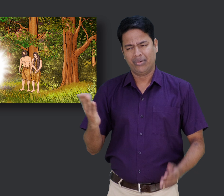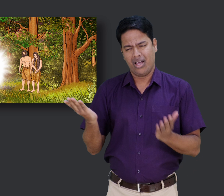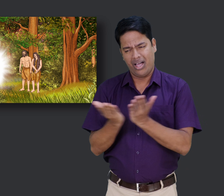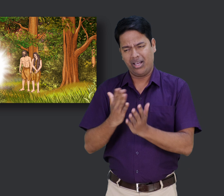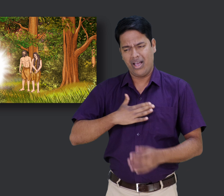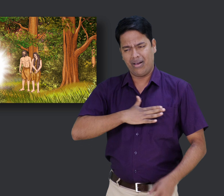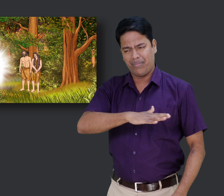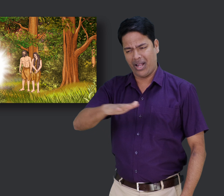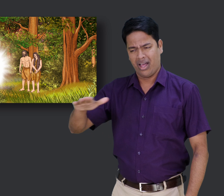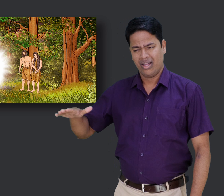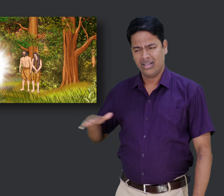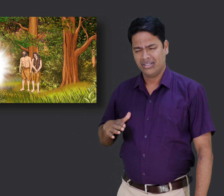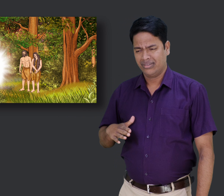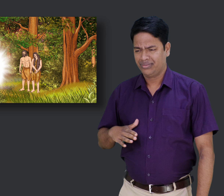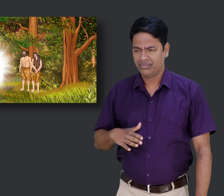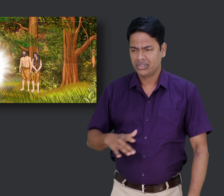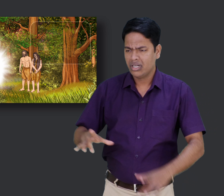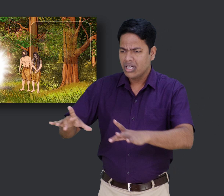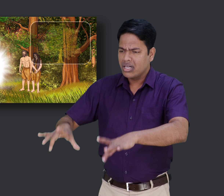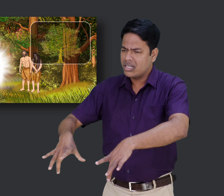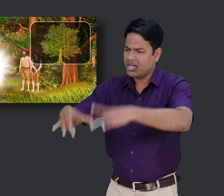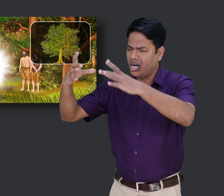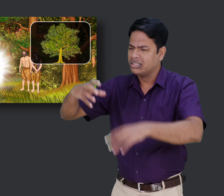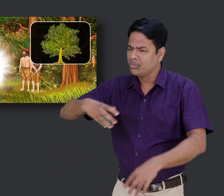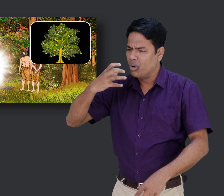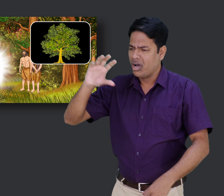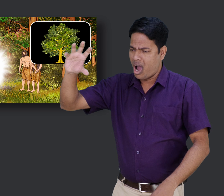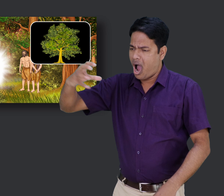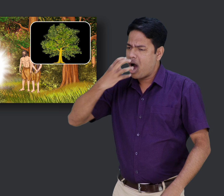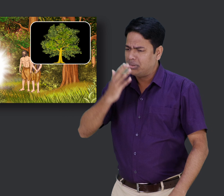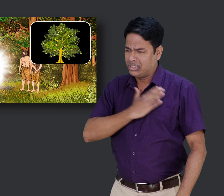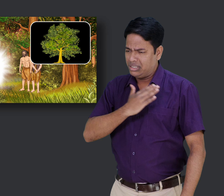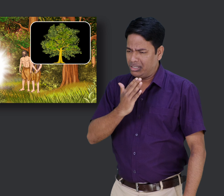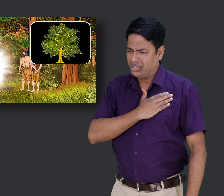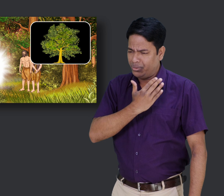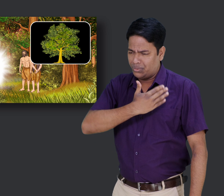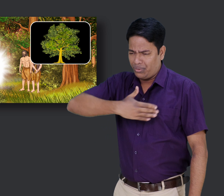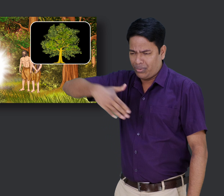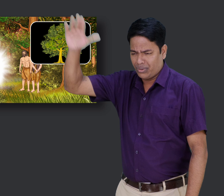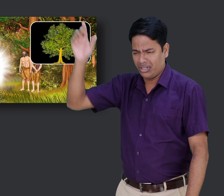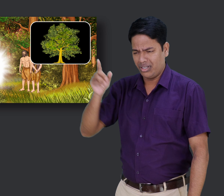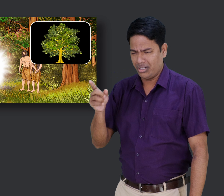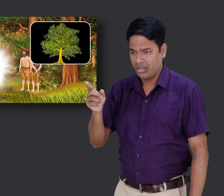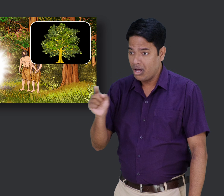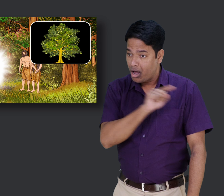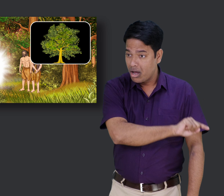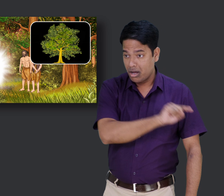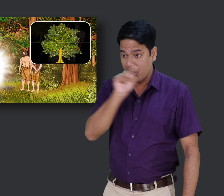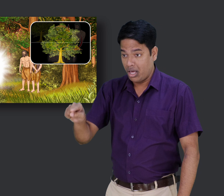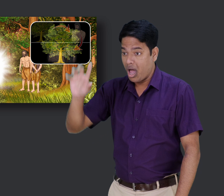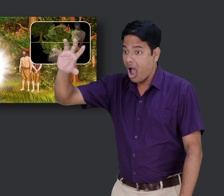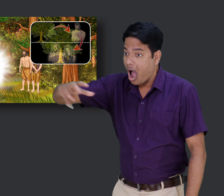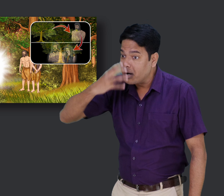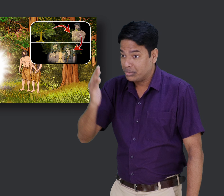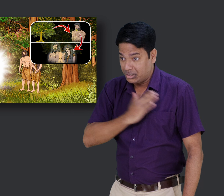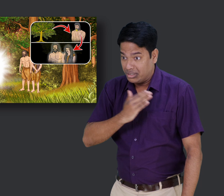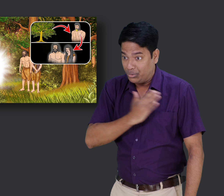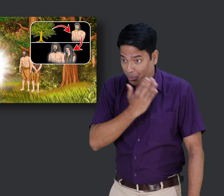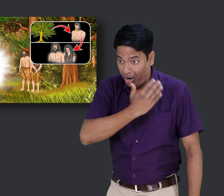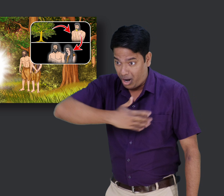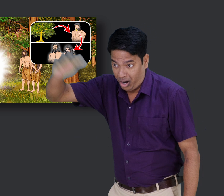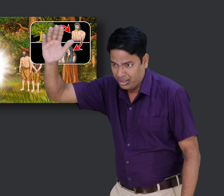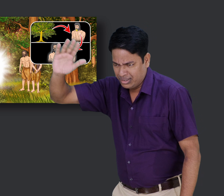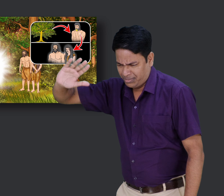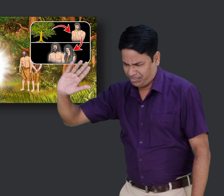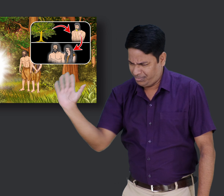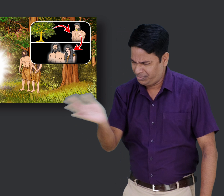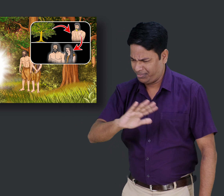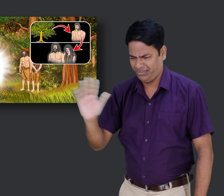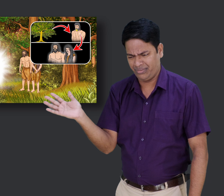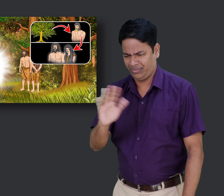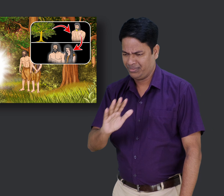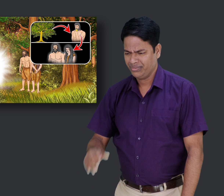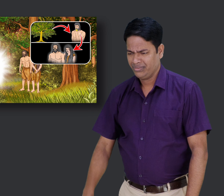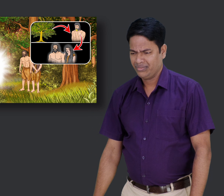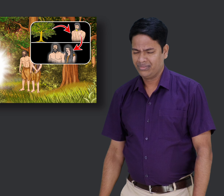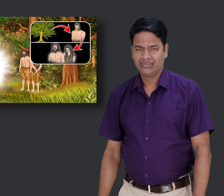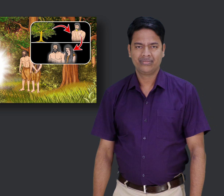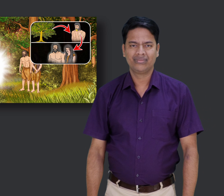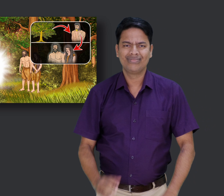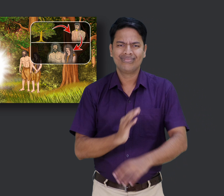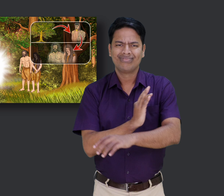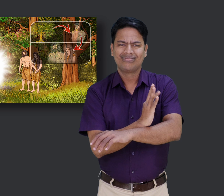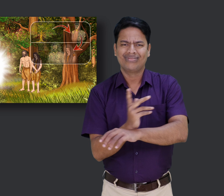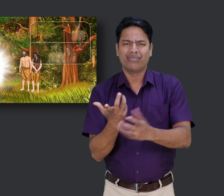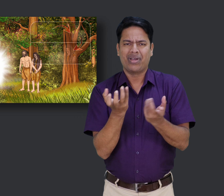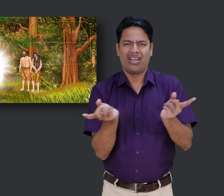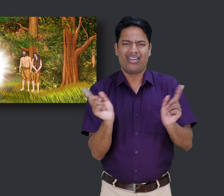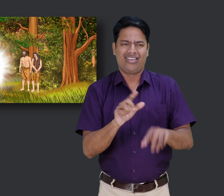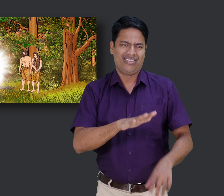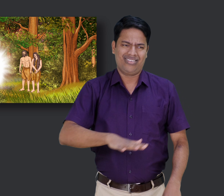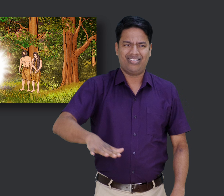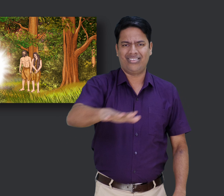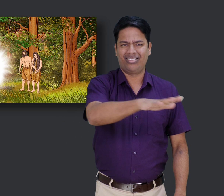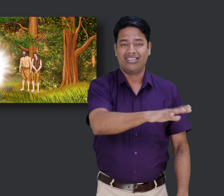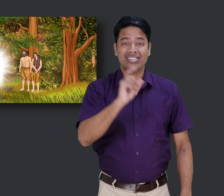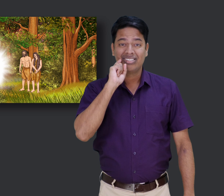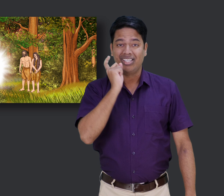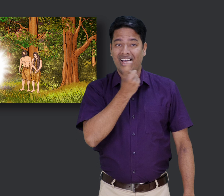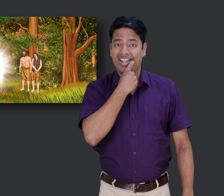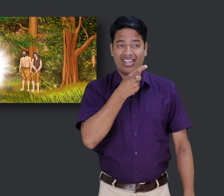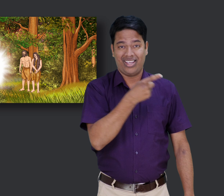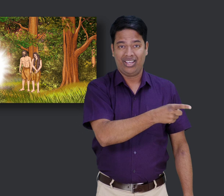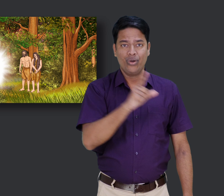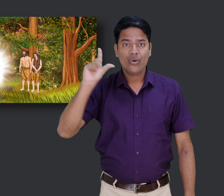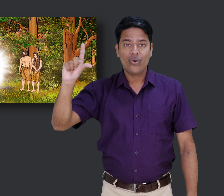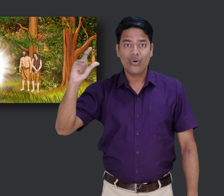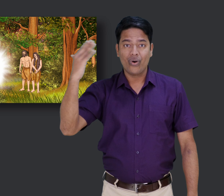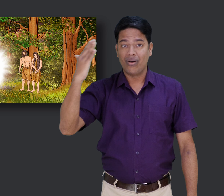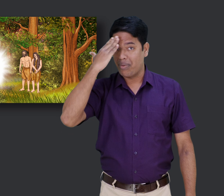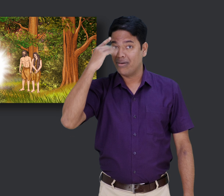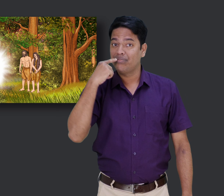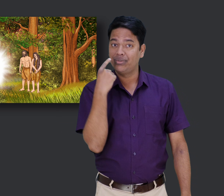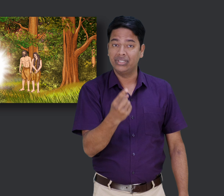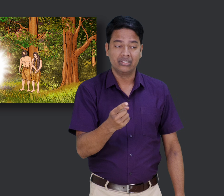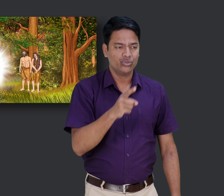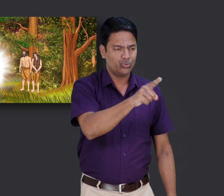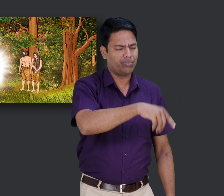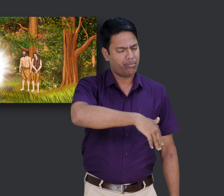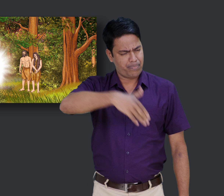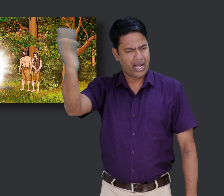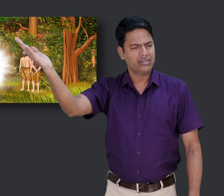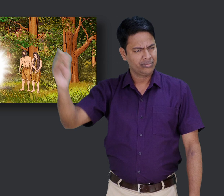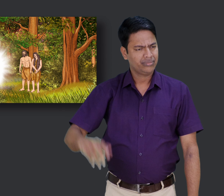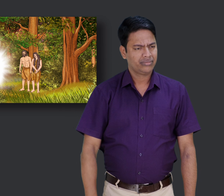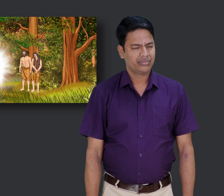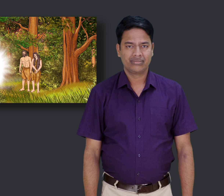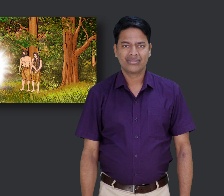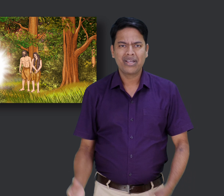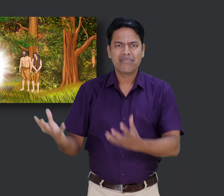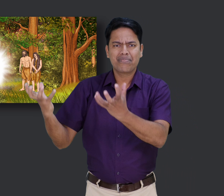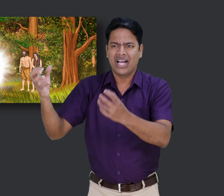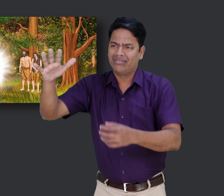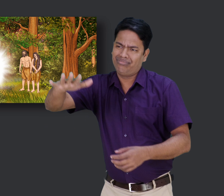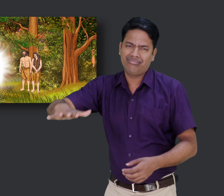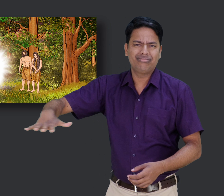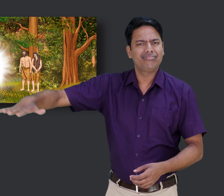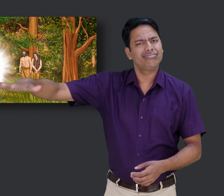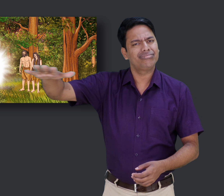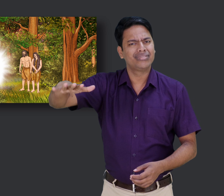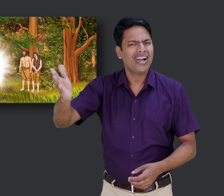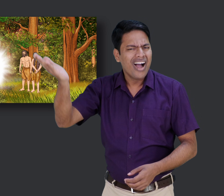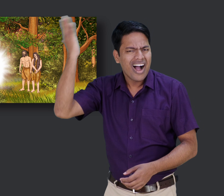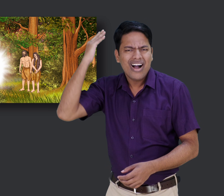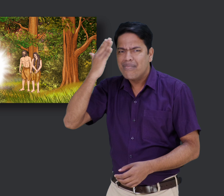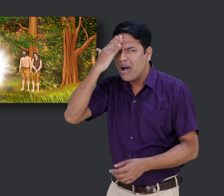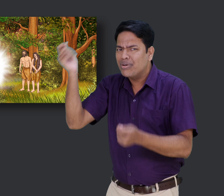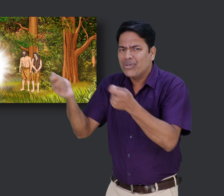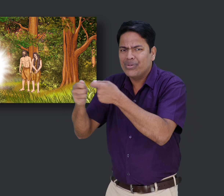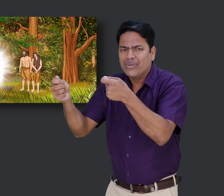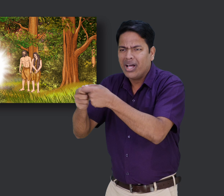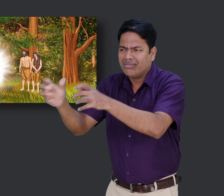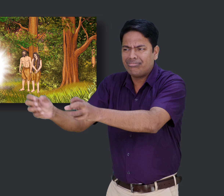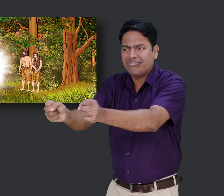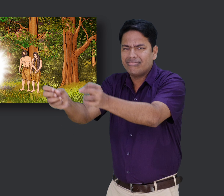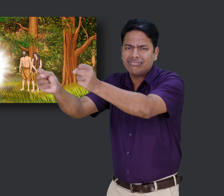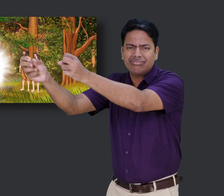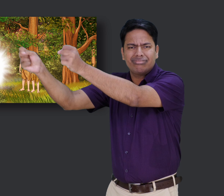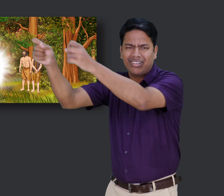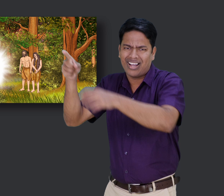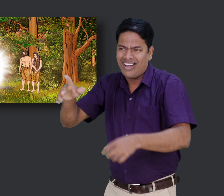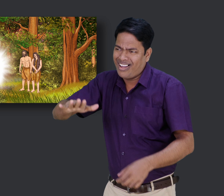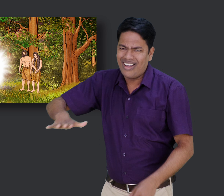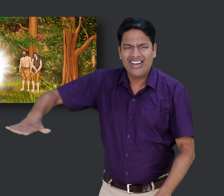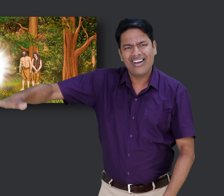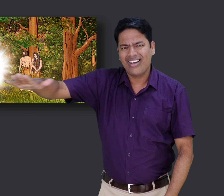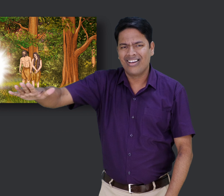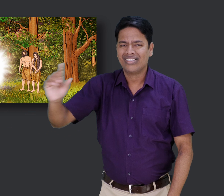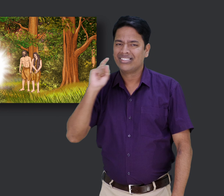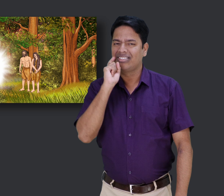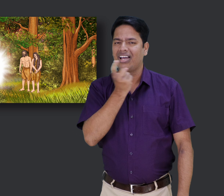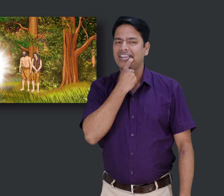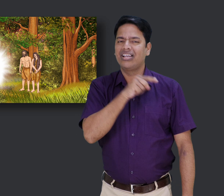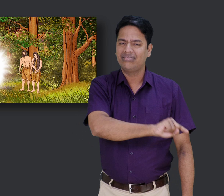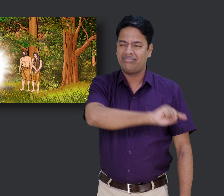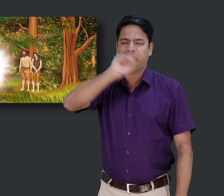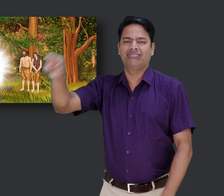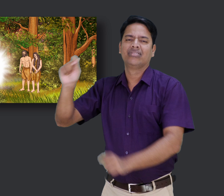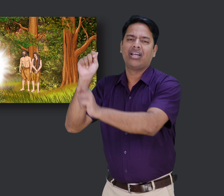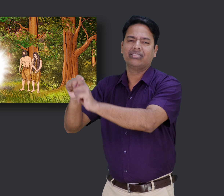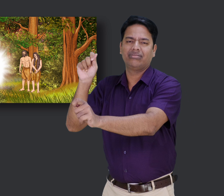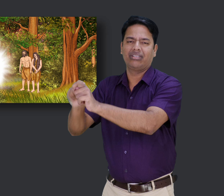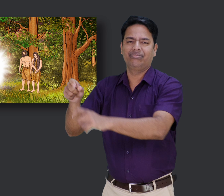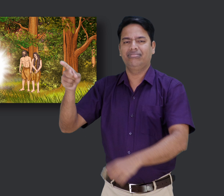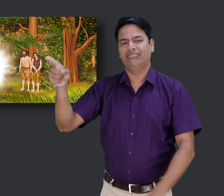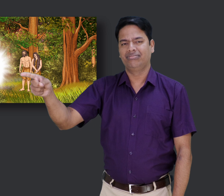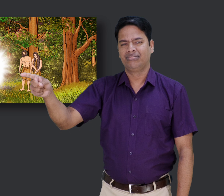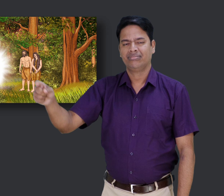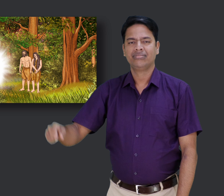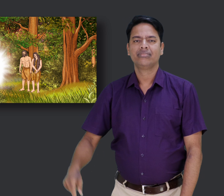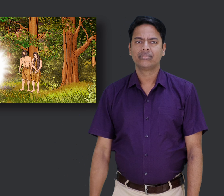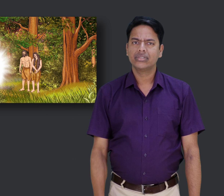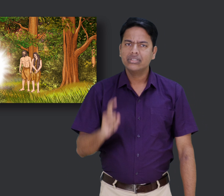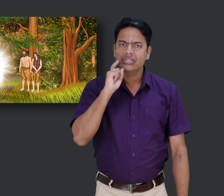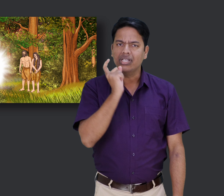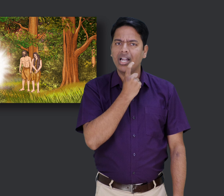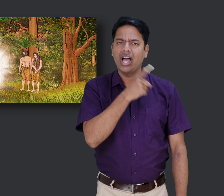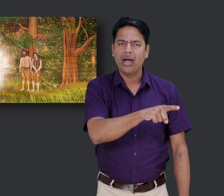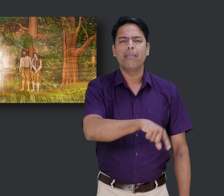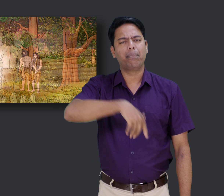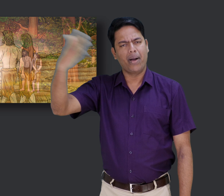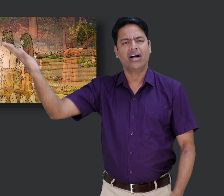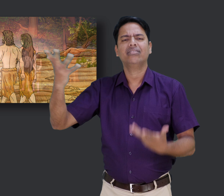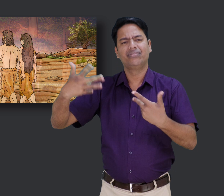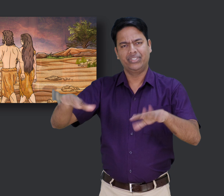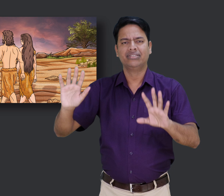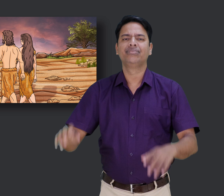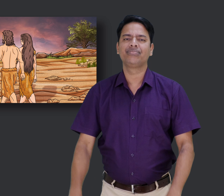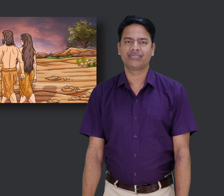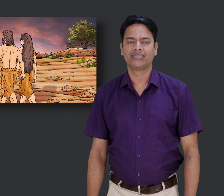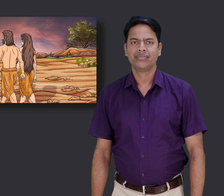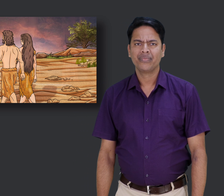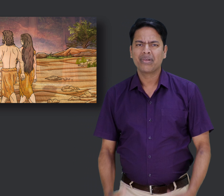And now, lest he reach out his hand and take also from the tree of life, and eat, and live forever...”